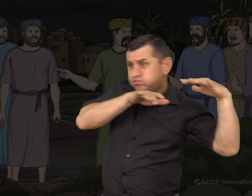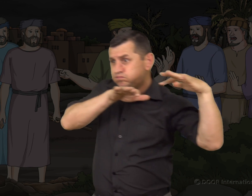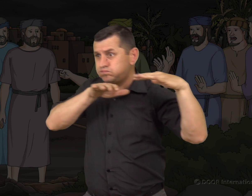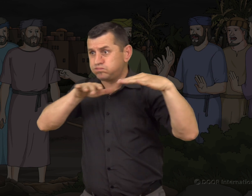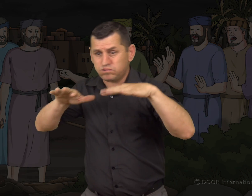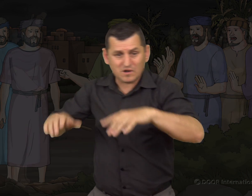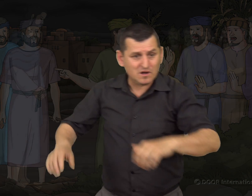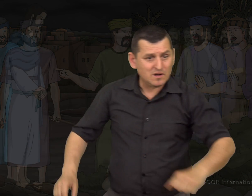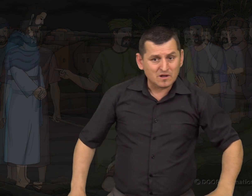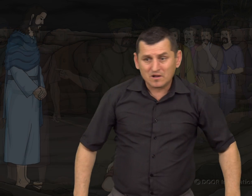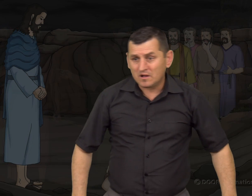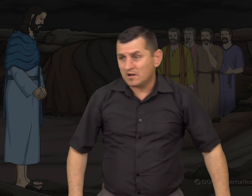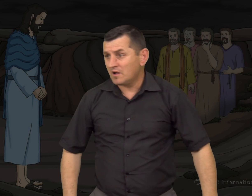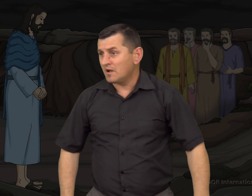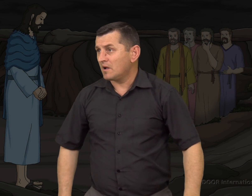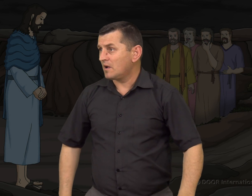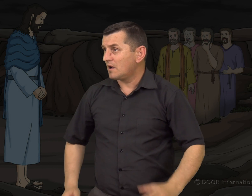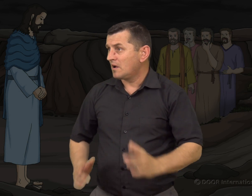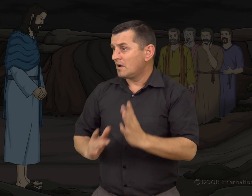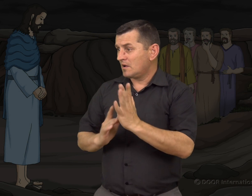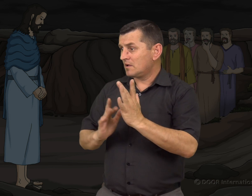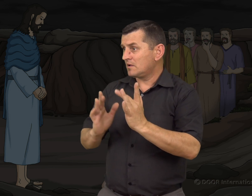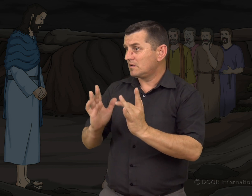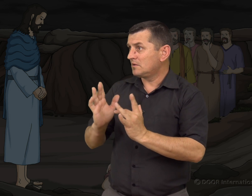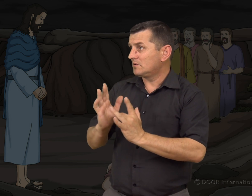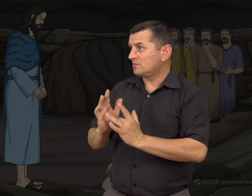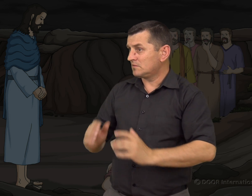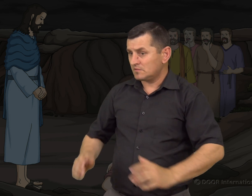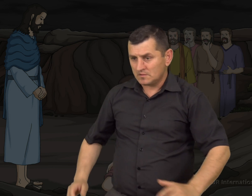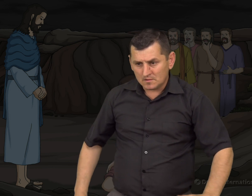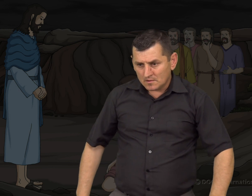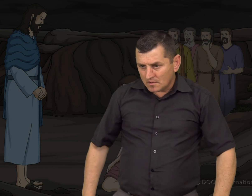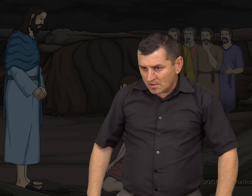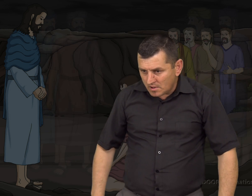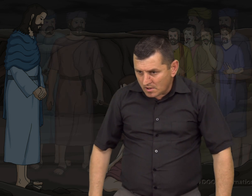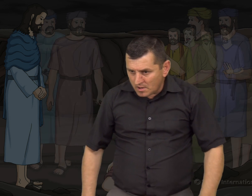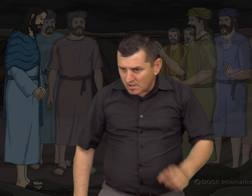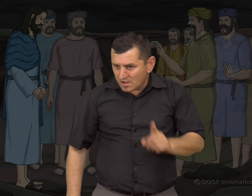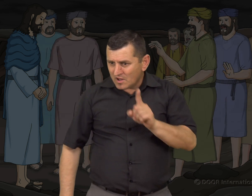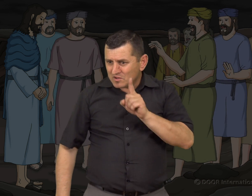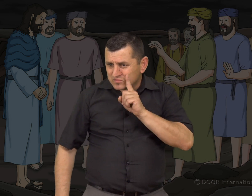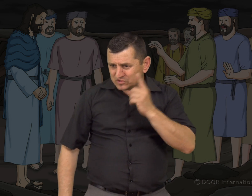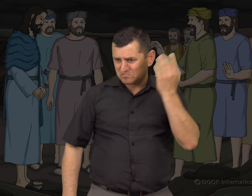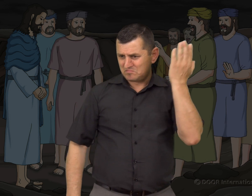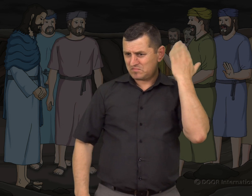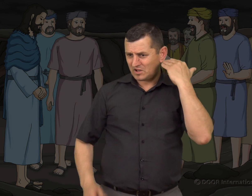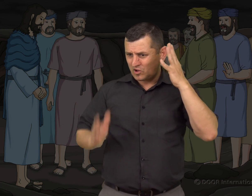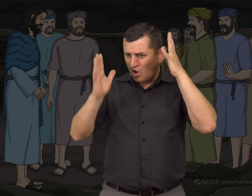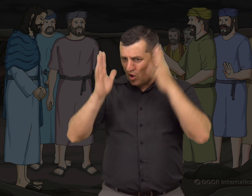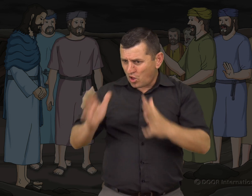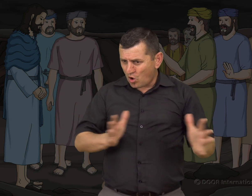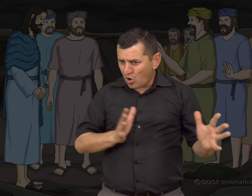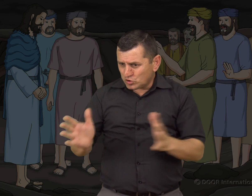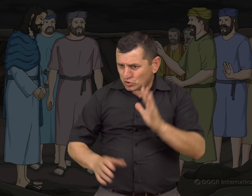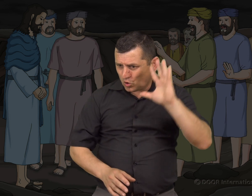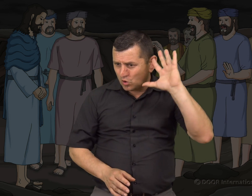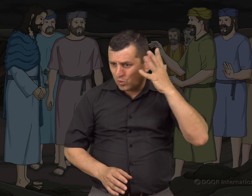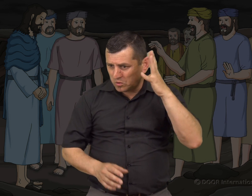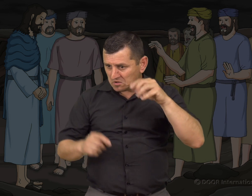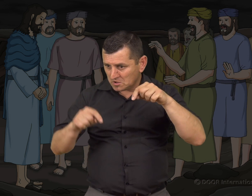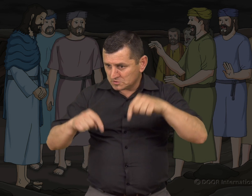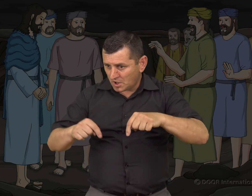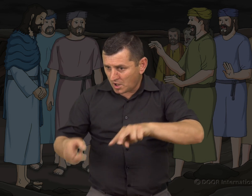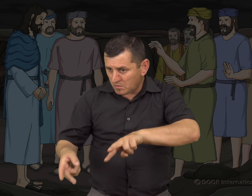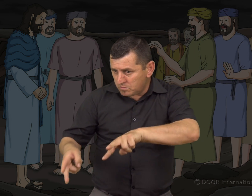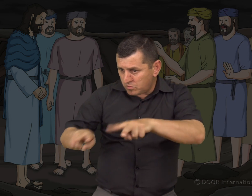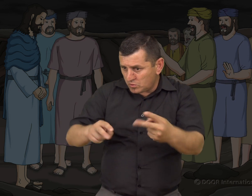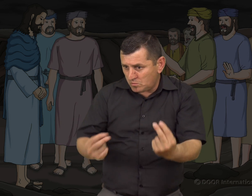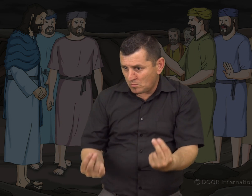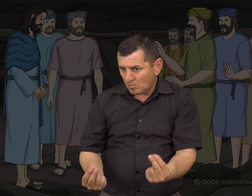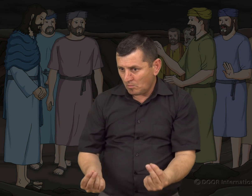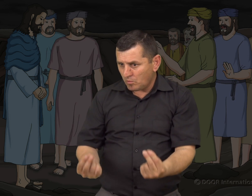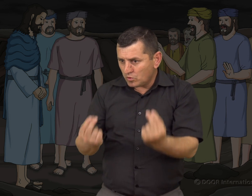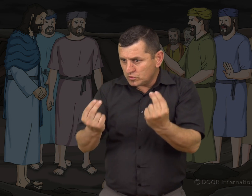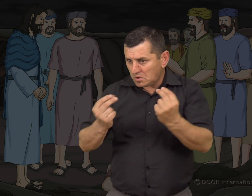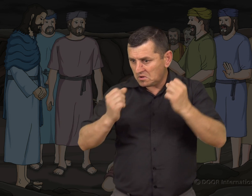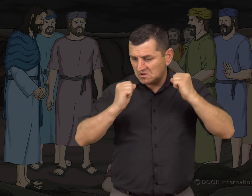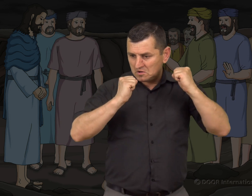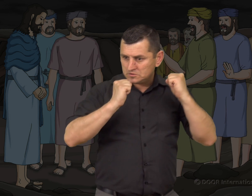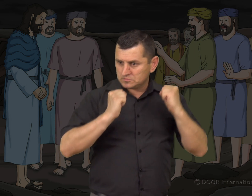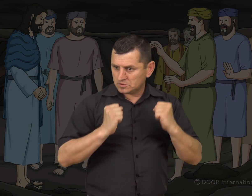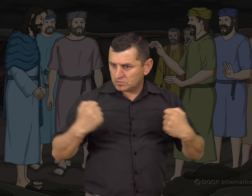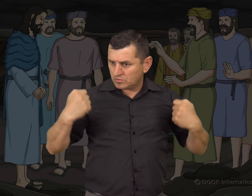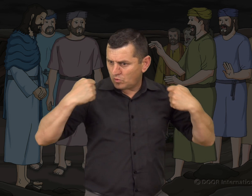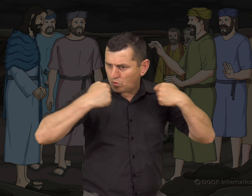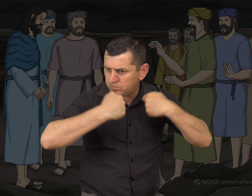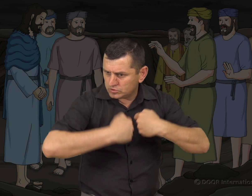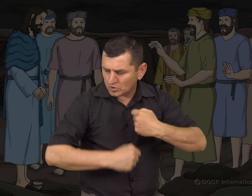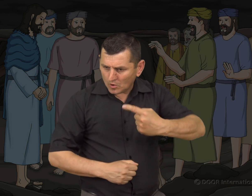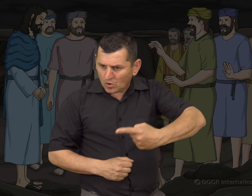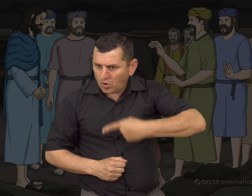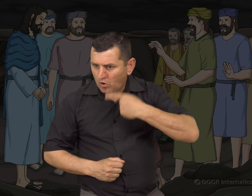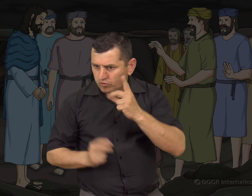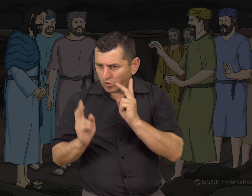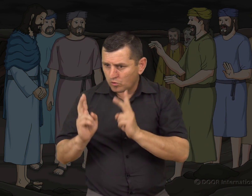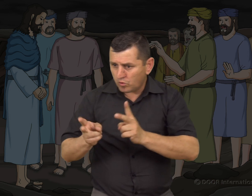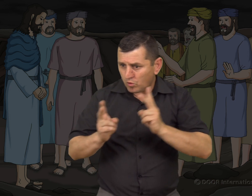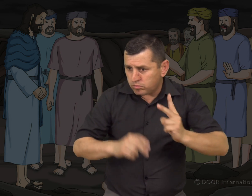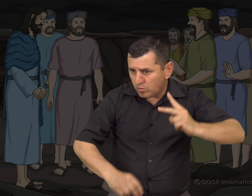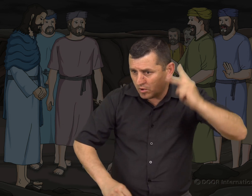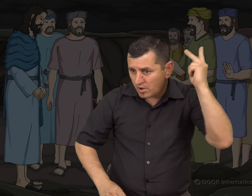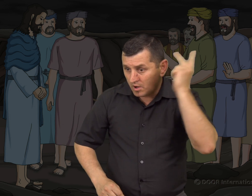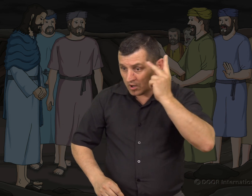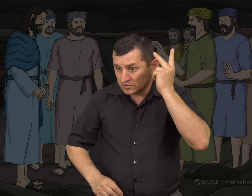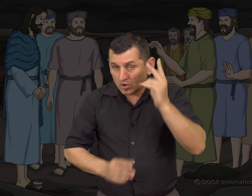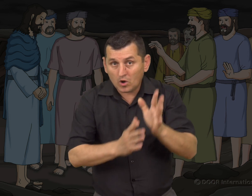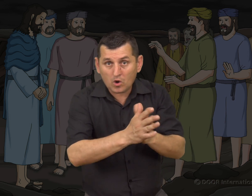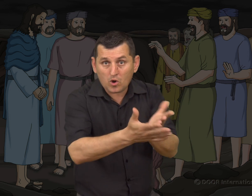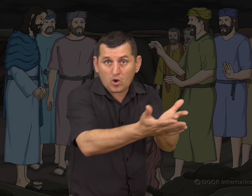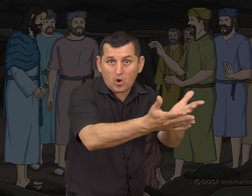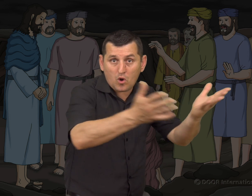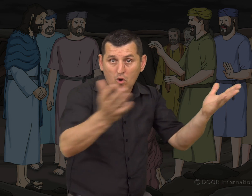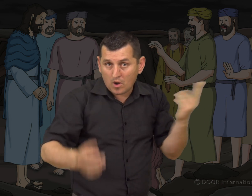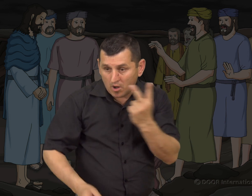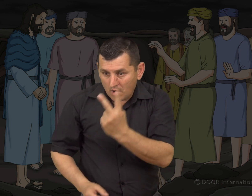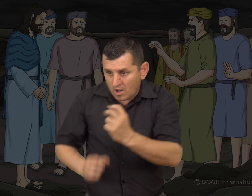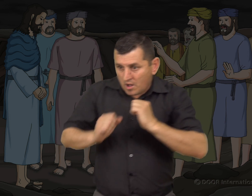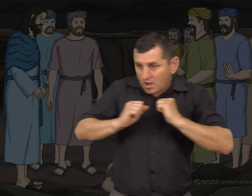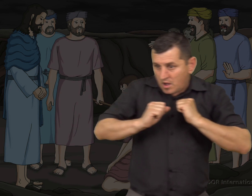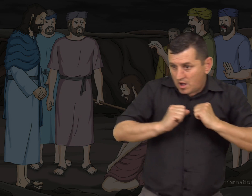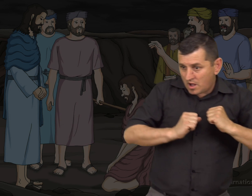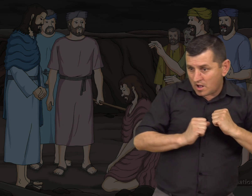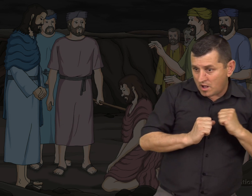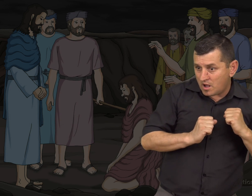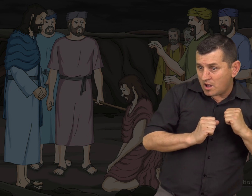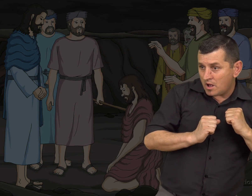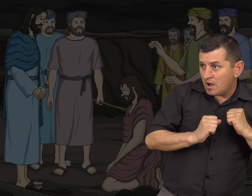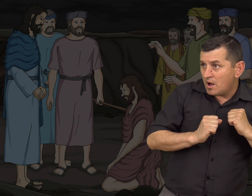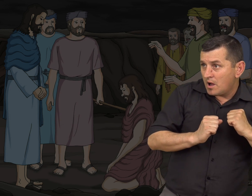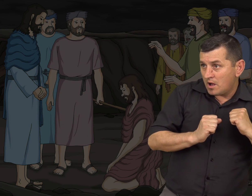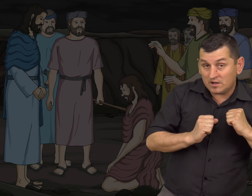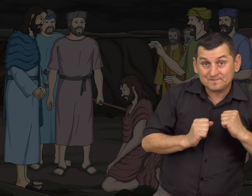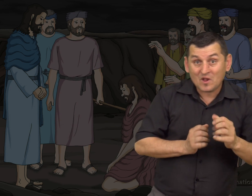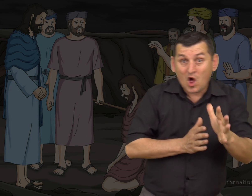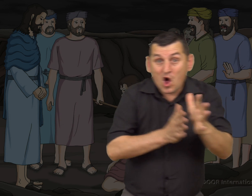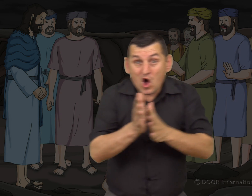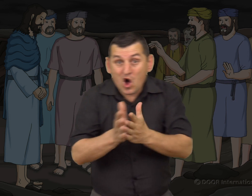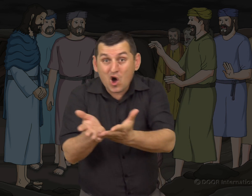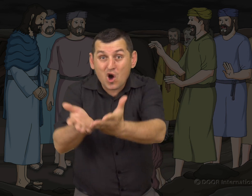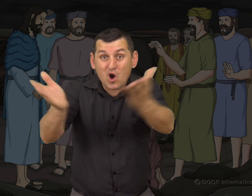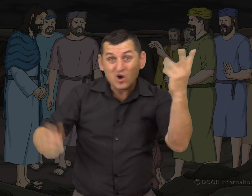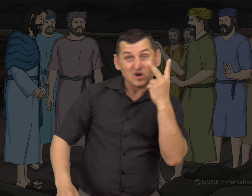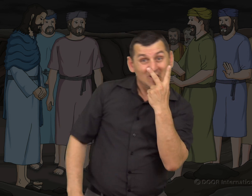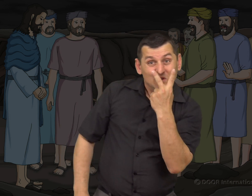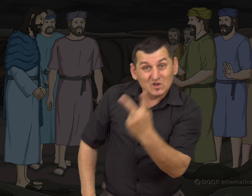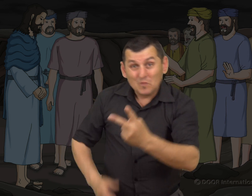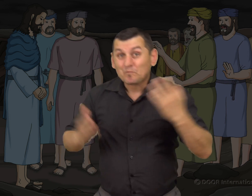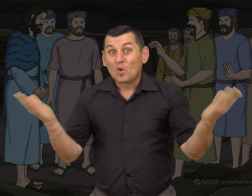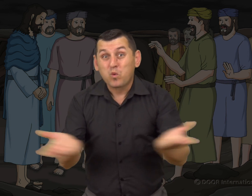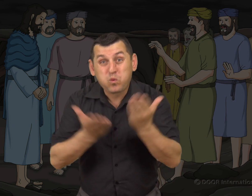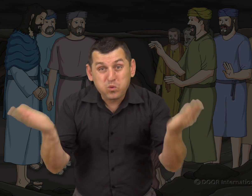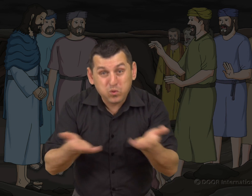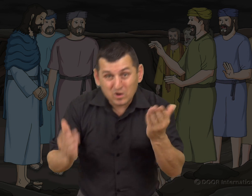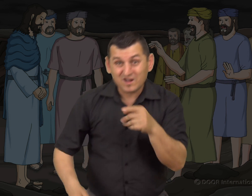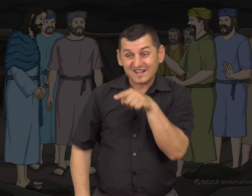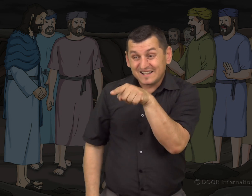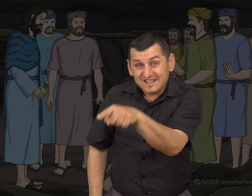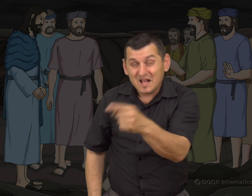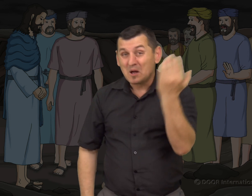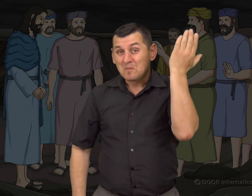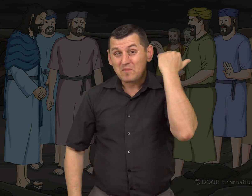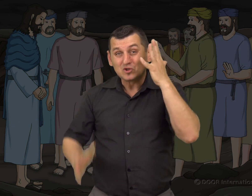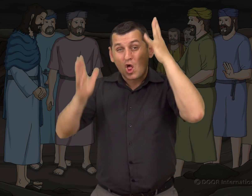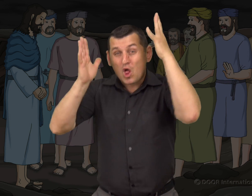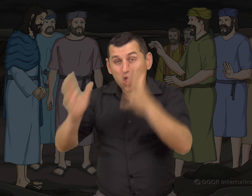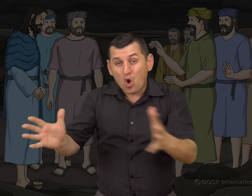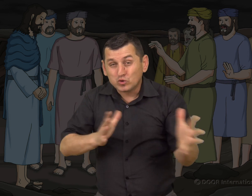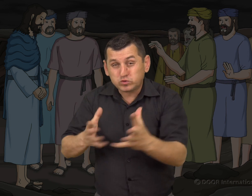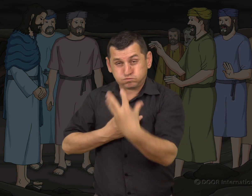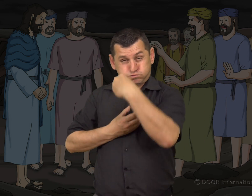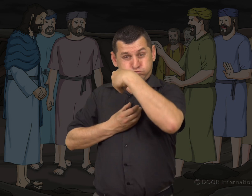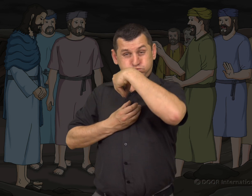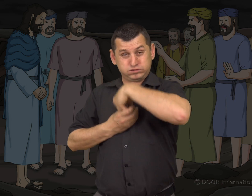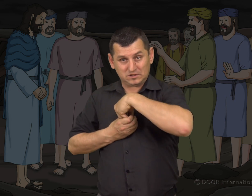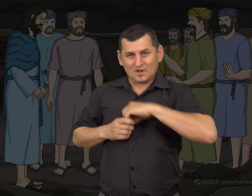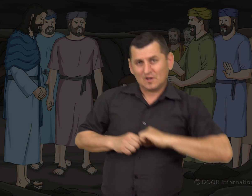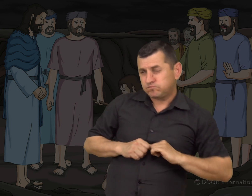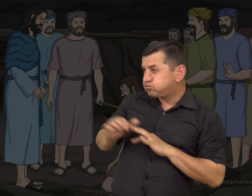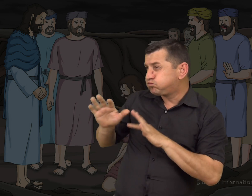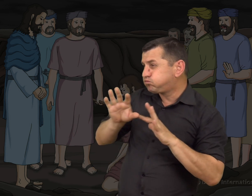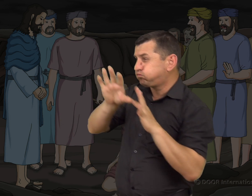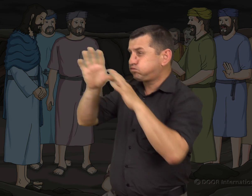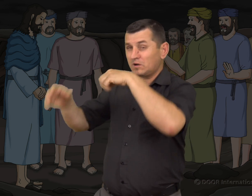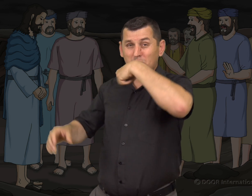When they came to Jesus, they saw the man who had been possessed by the legion of demons sitting there, clothed and in his right mind;